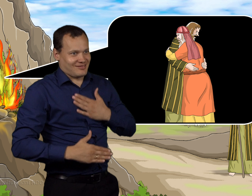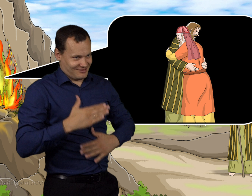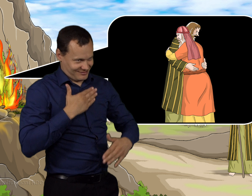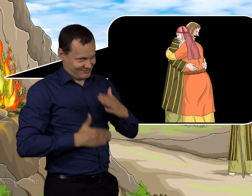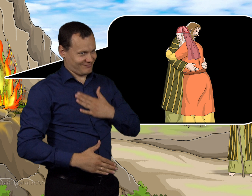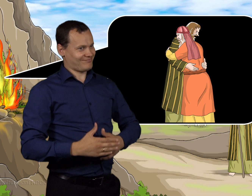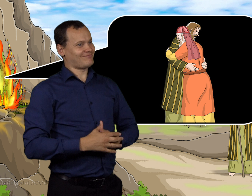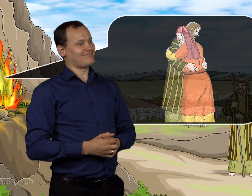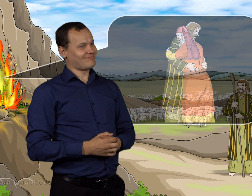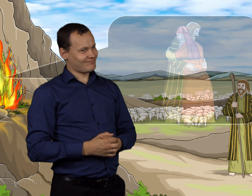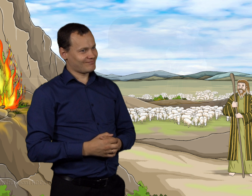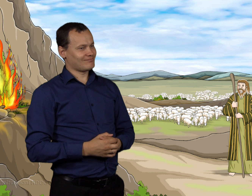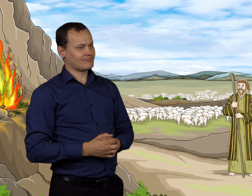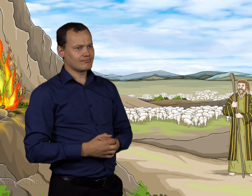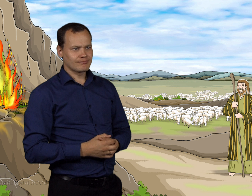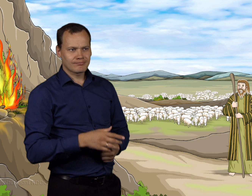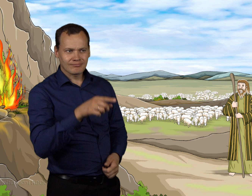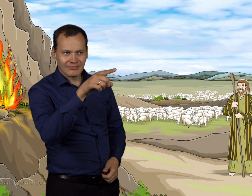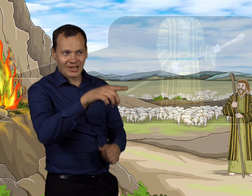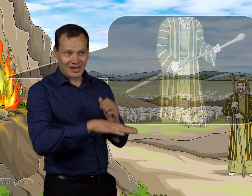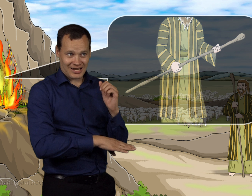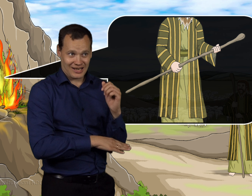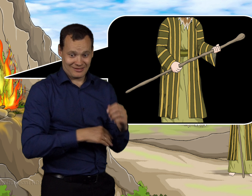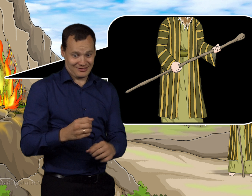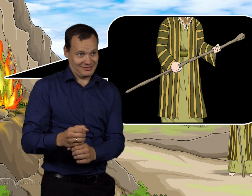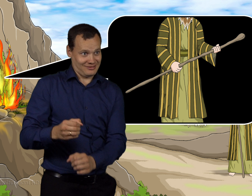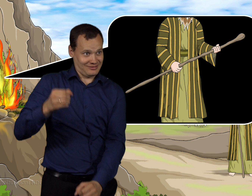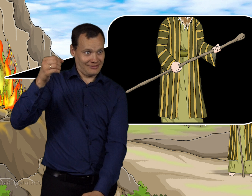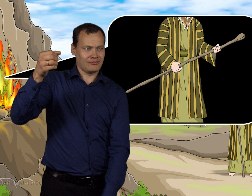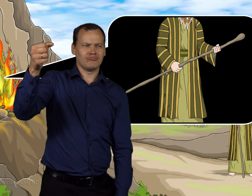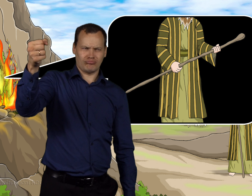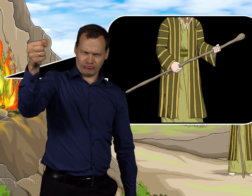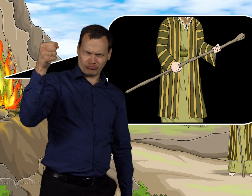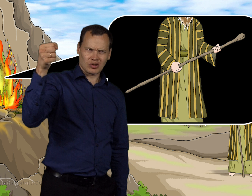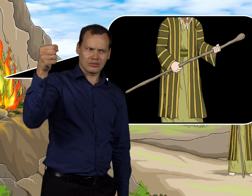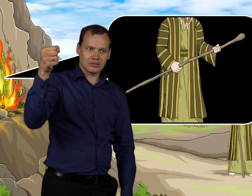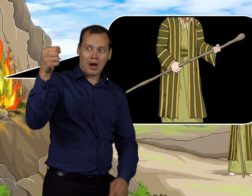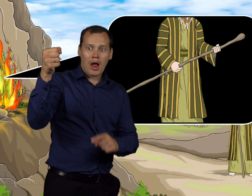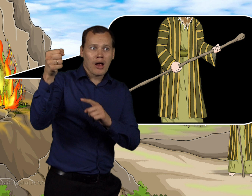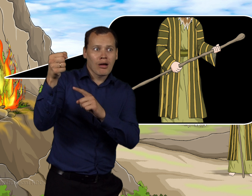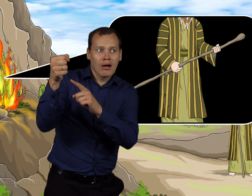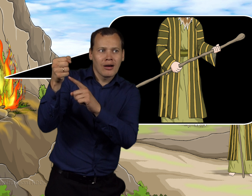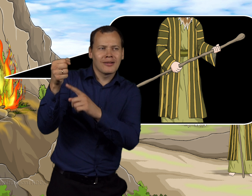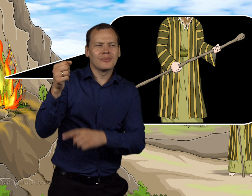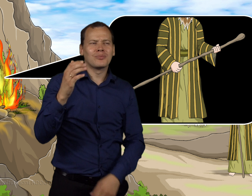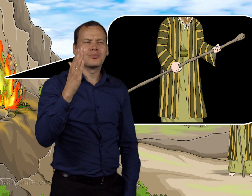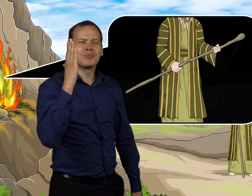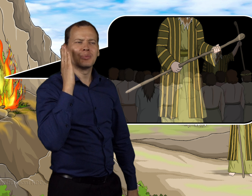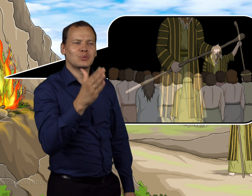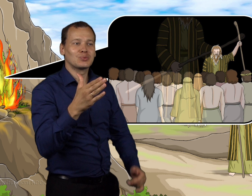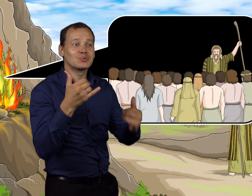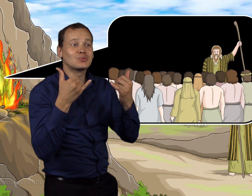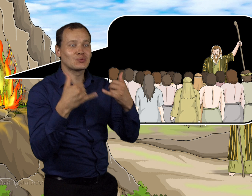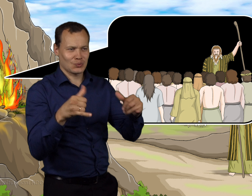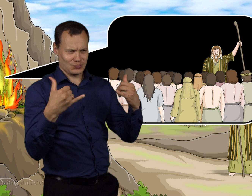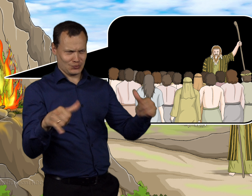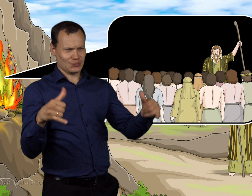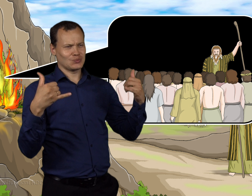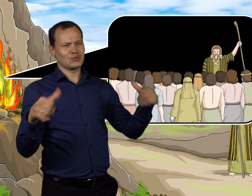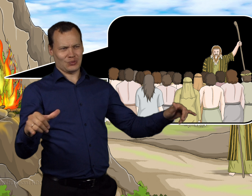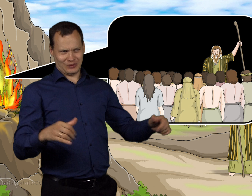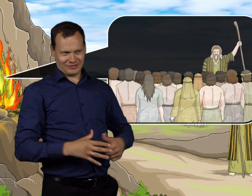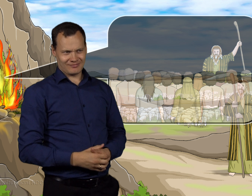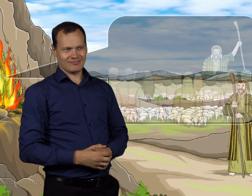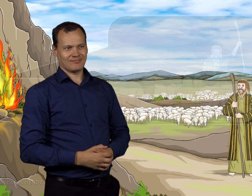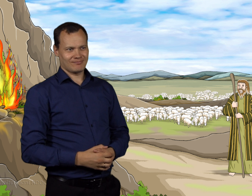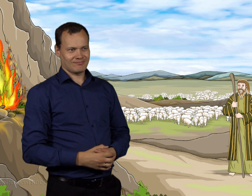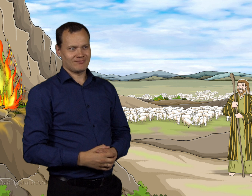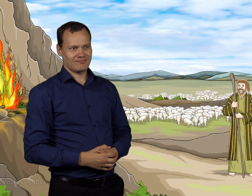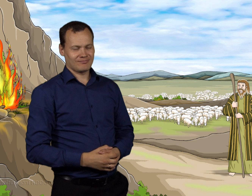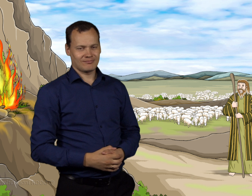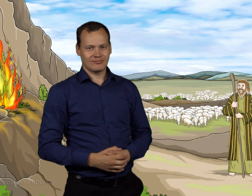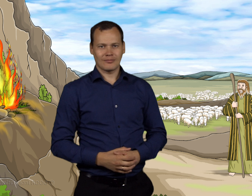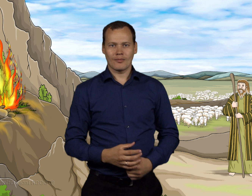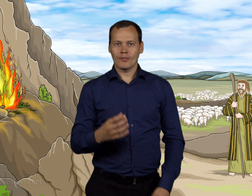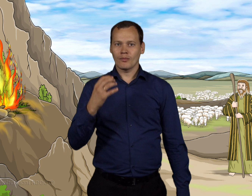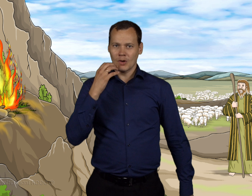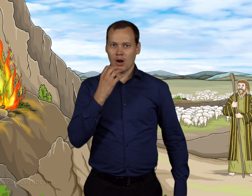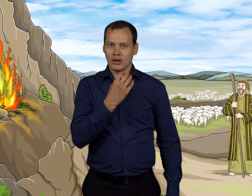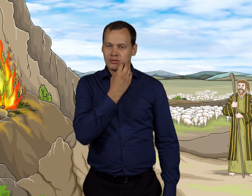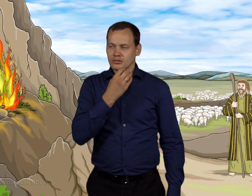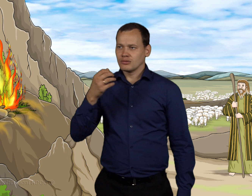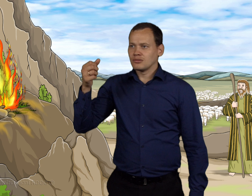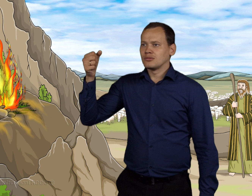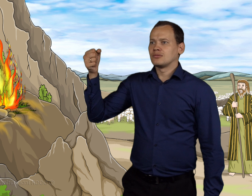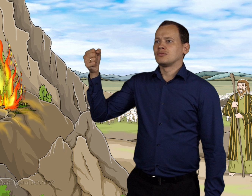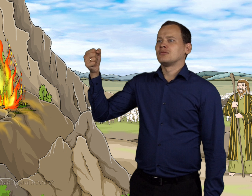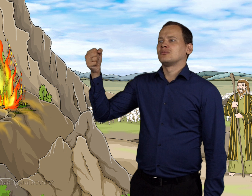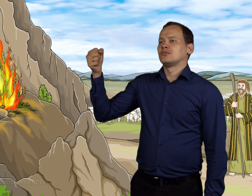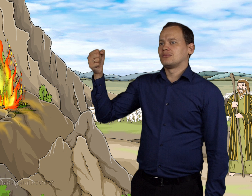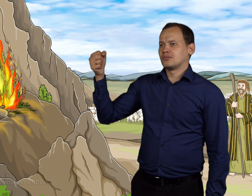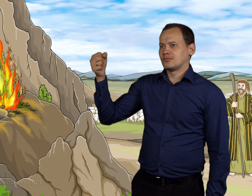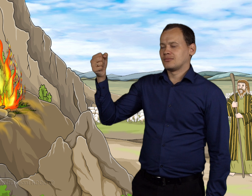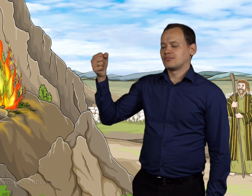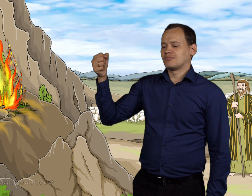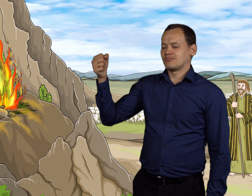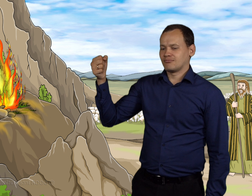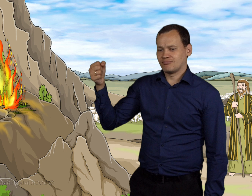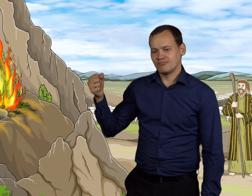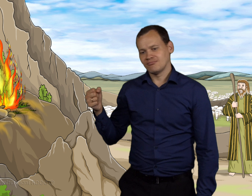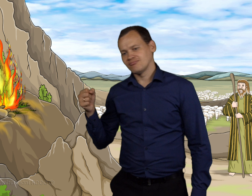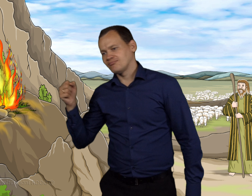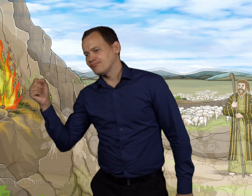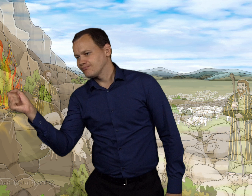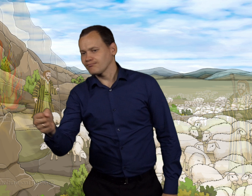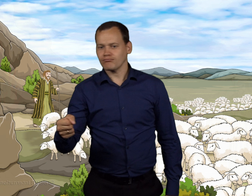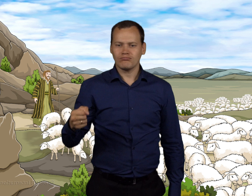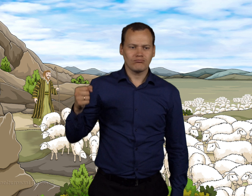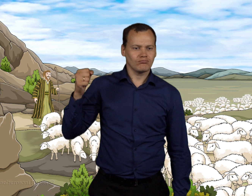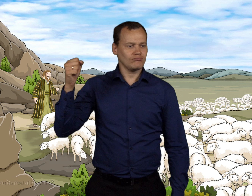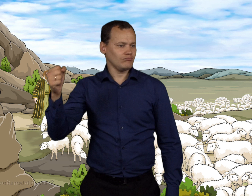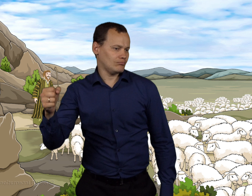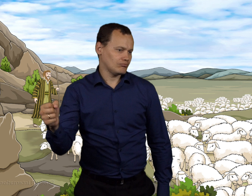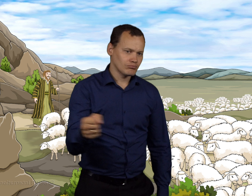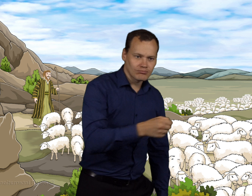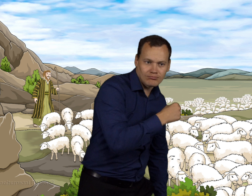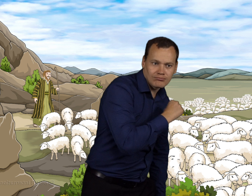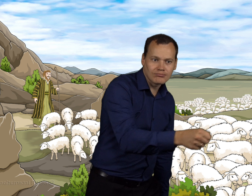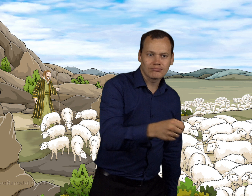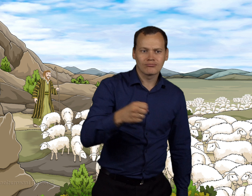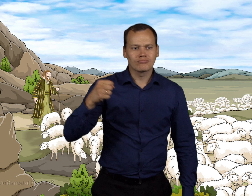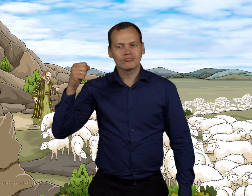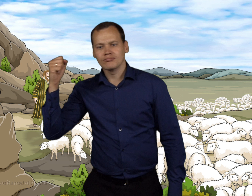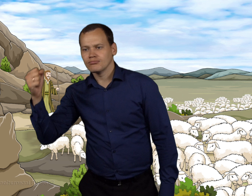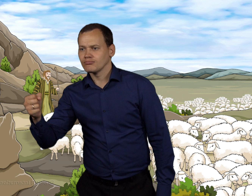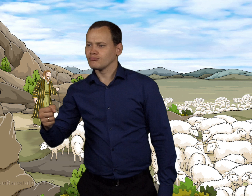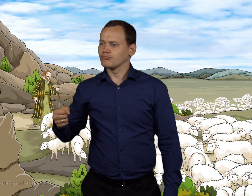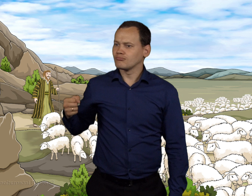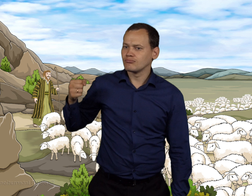But take this staff in your hand so you can perform signs with it.”